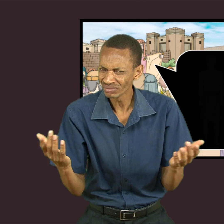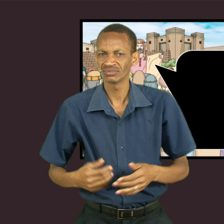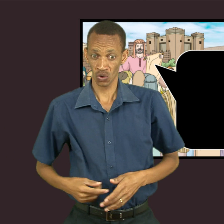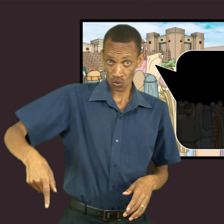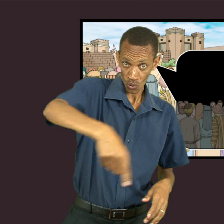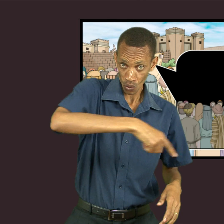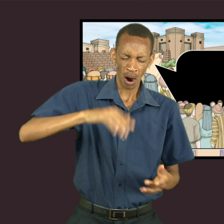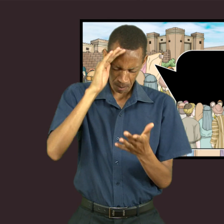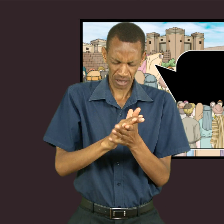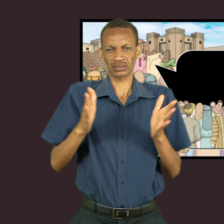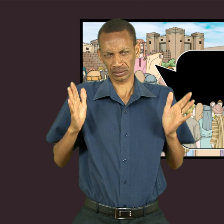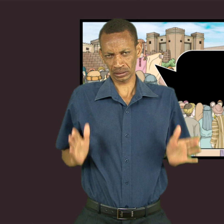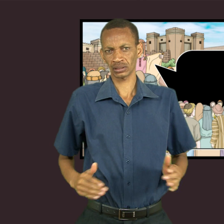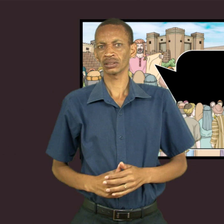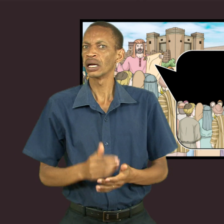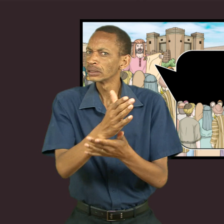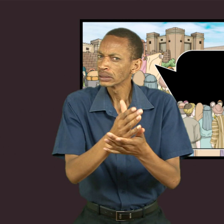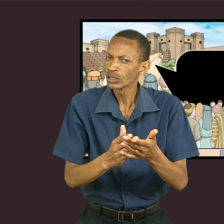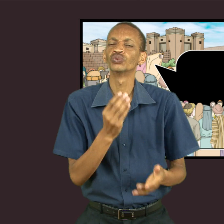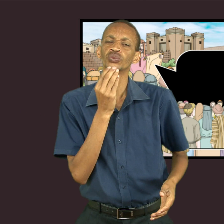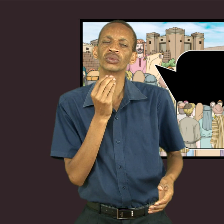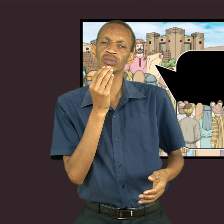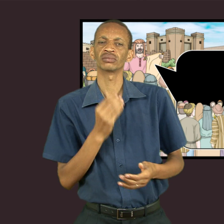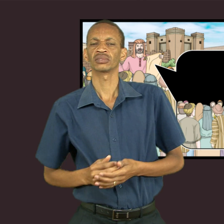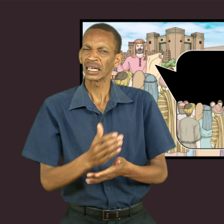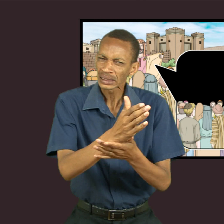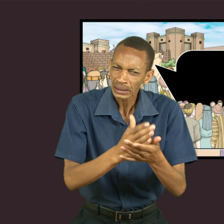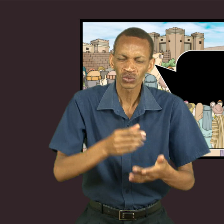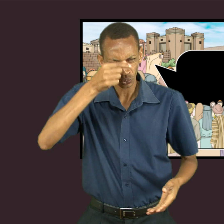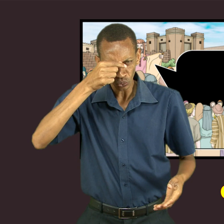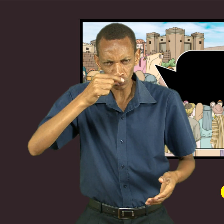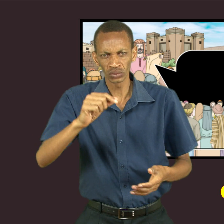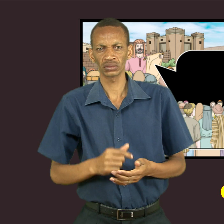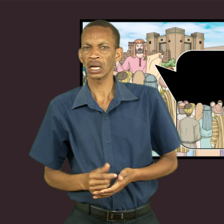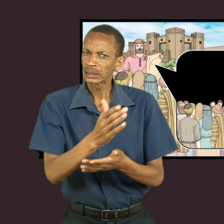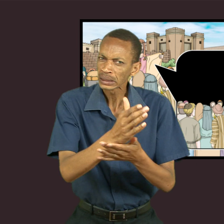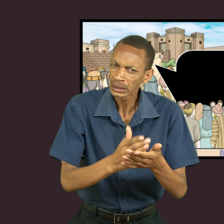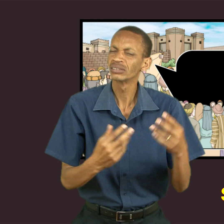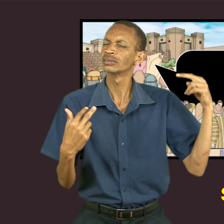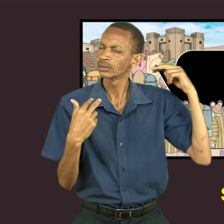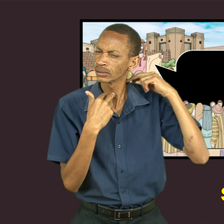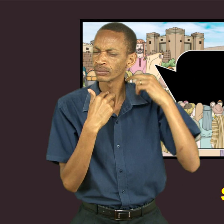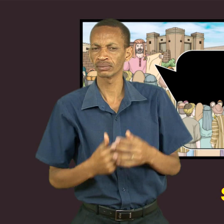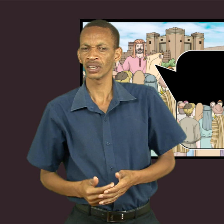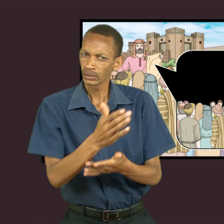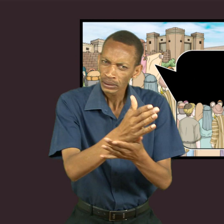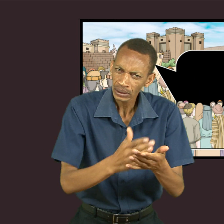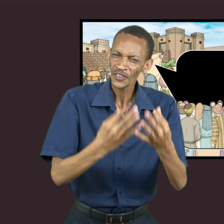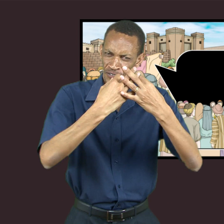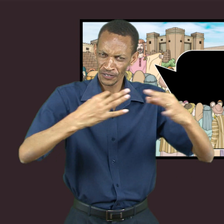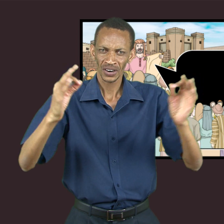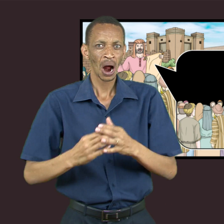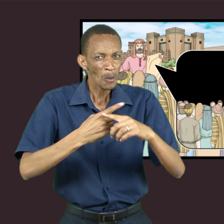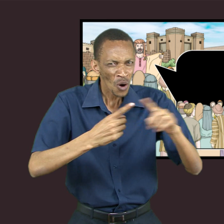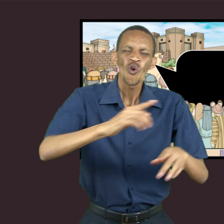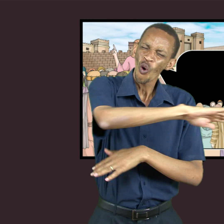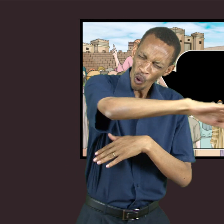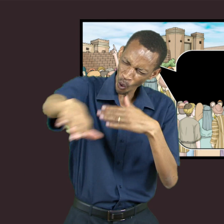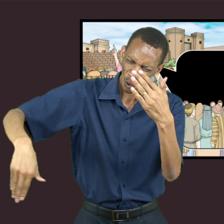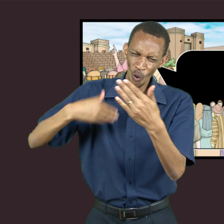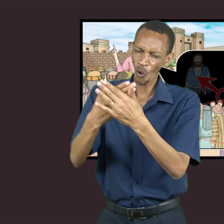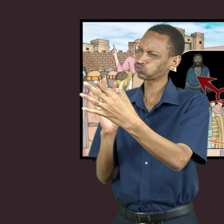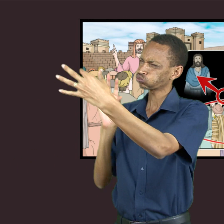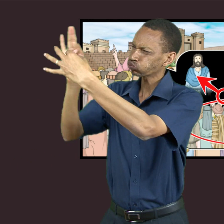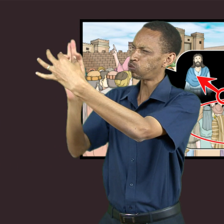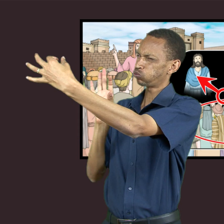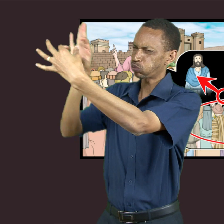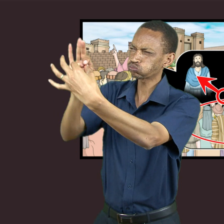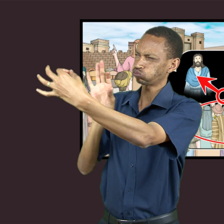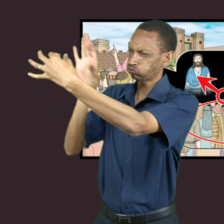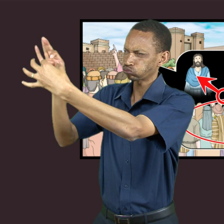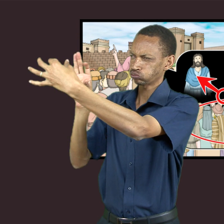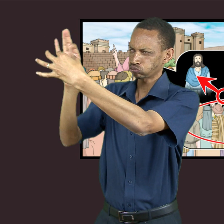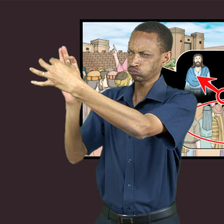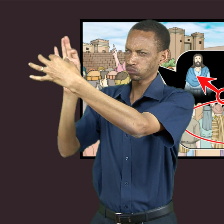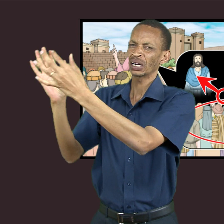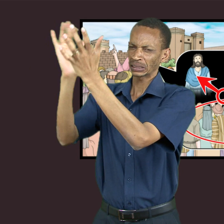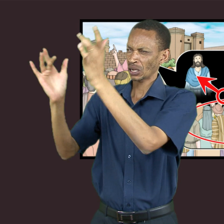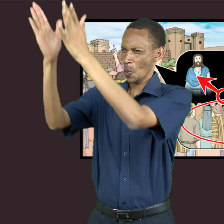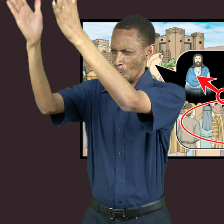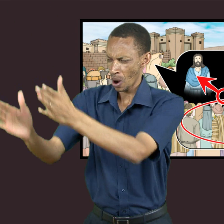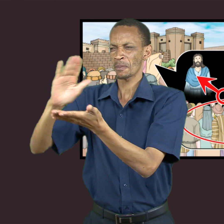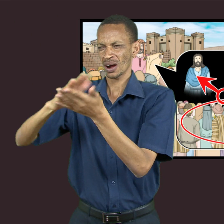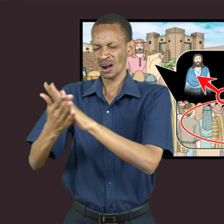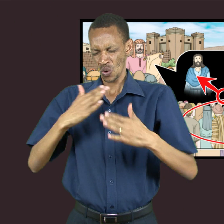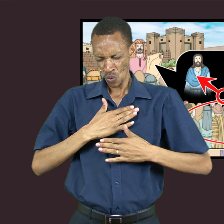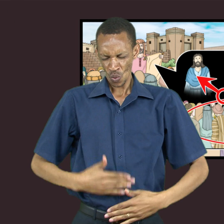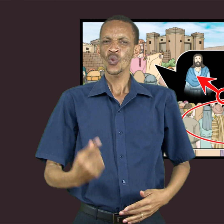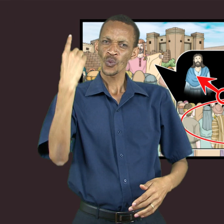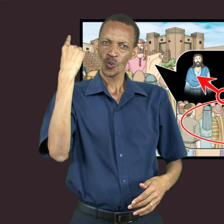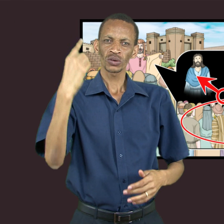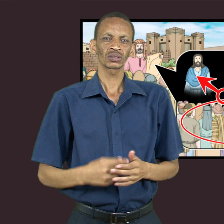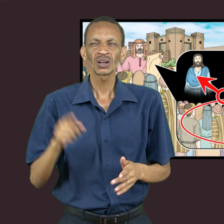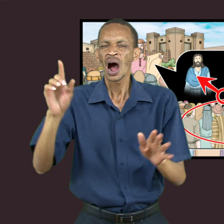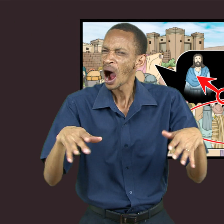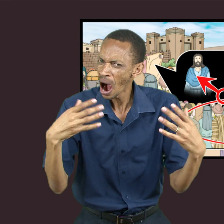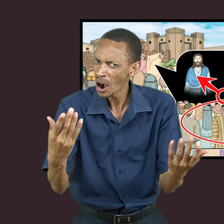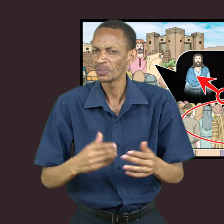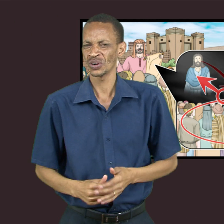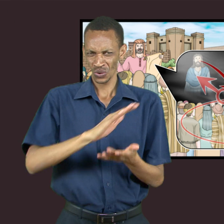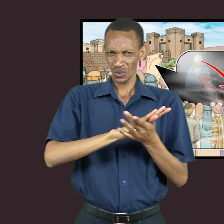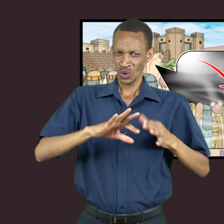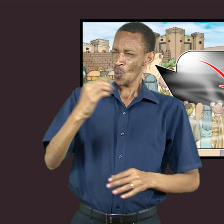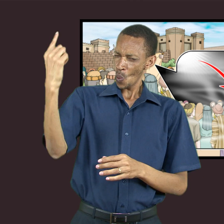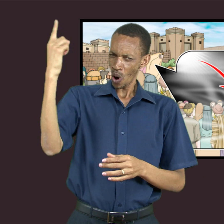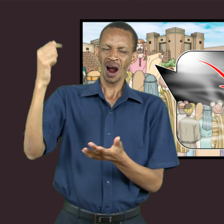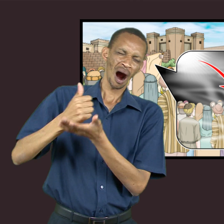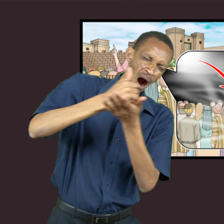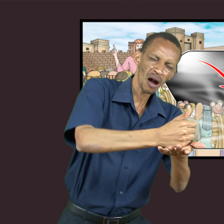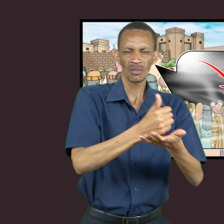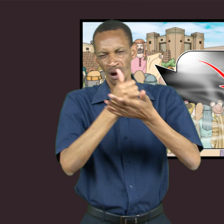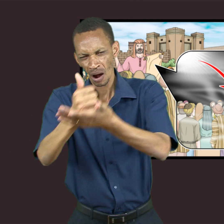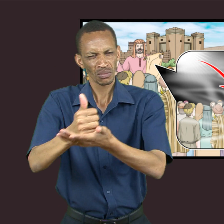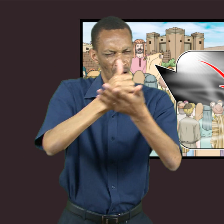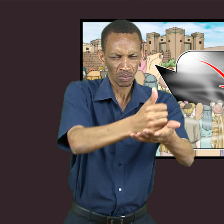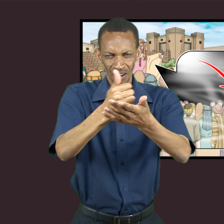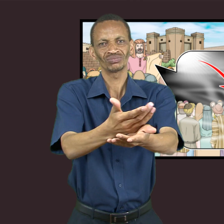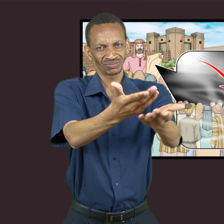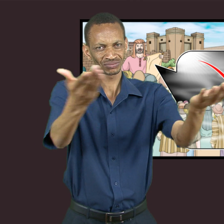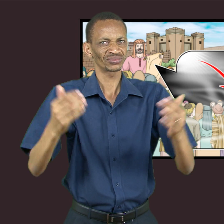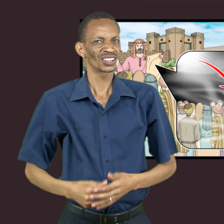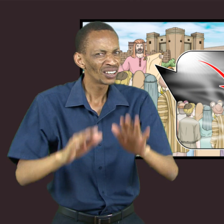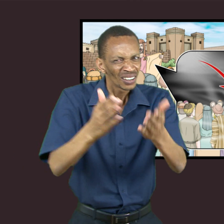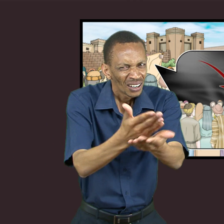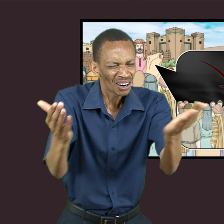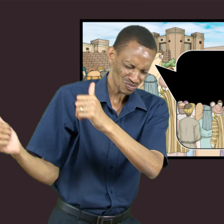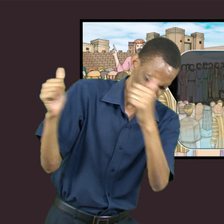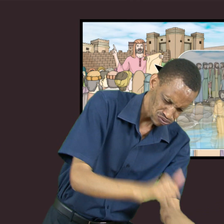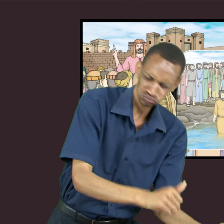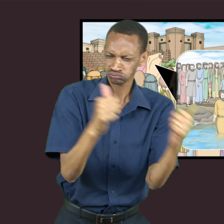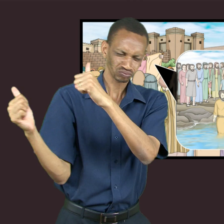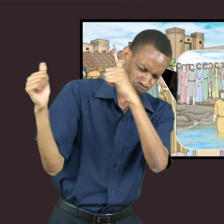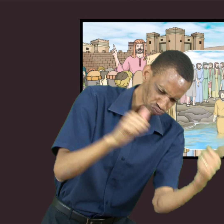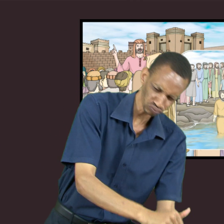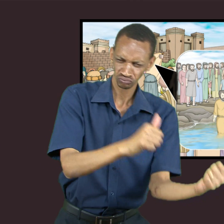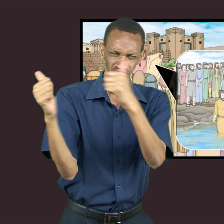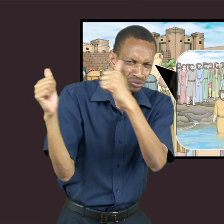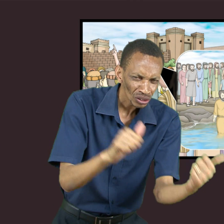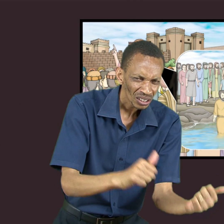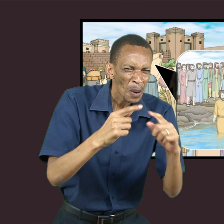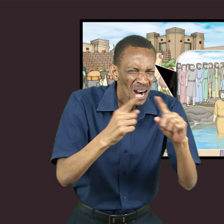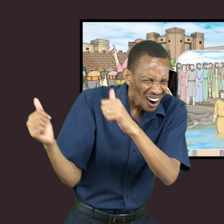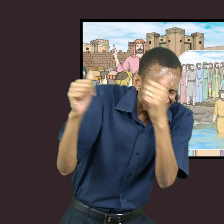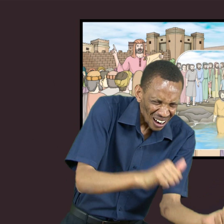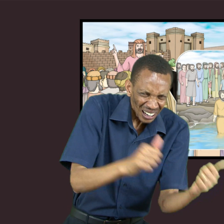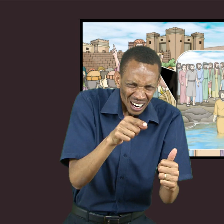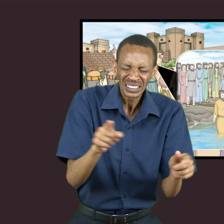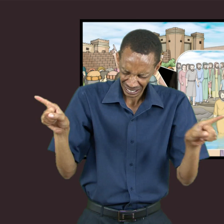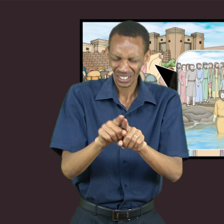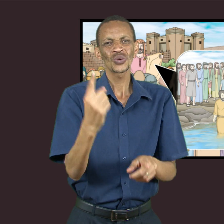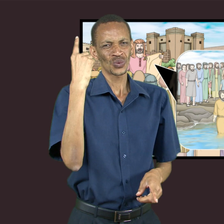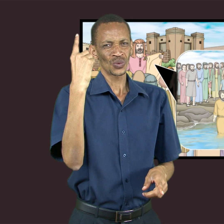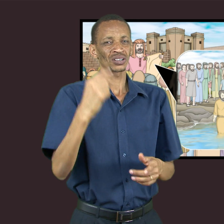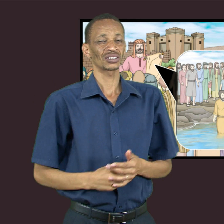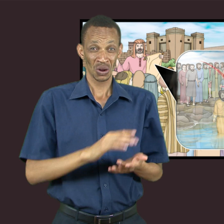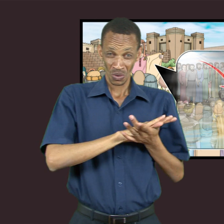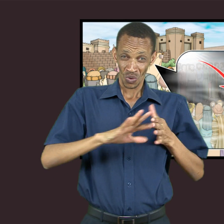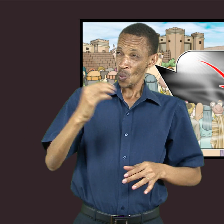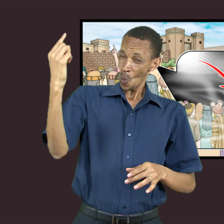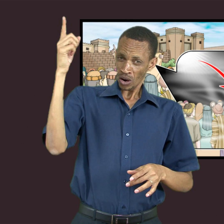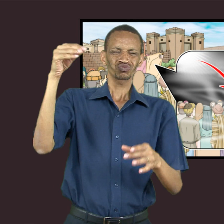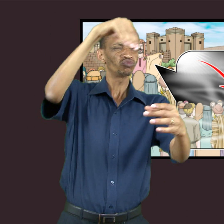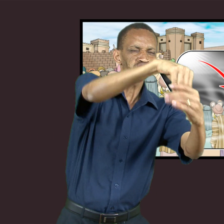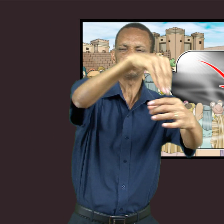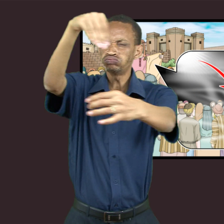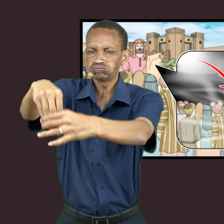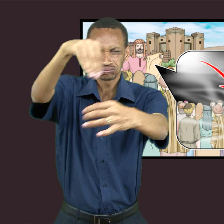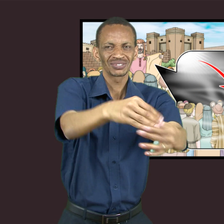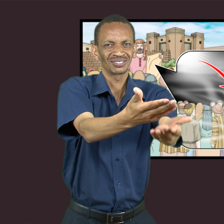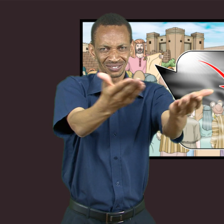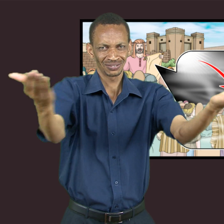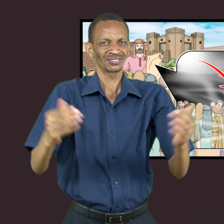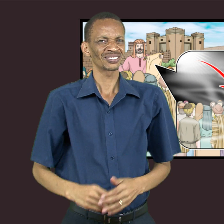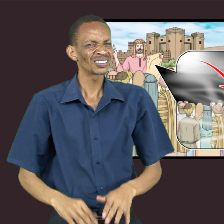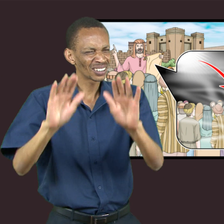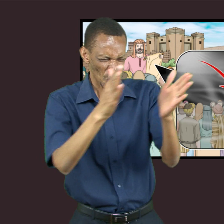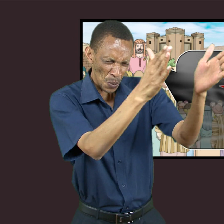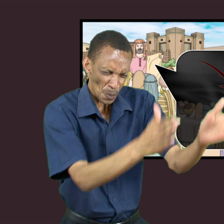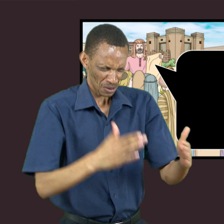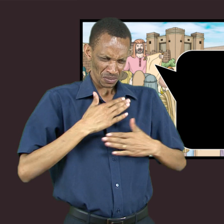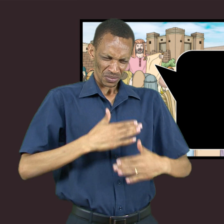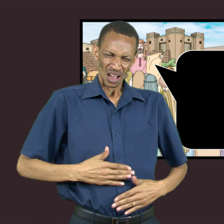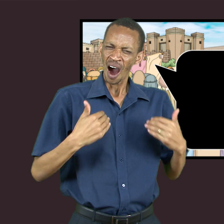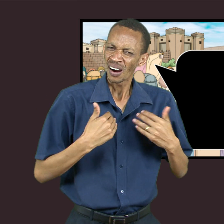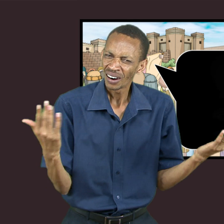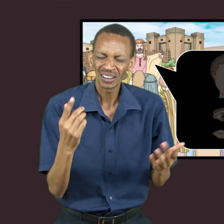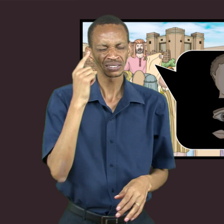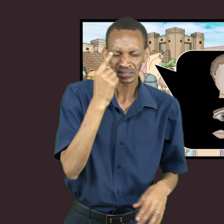For in one Spirit we were all baptized into one body, whether Jews or Greeks, slave or free, and we were all given one Spirit to drink.